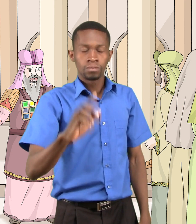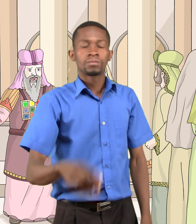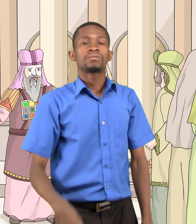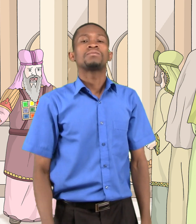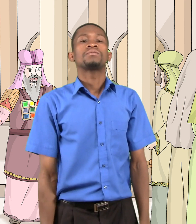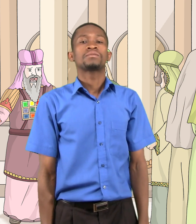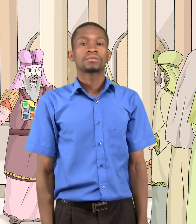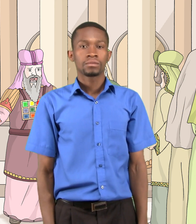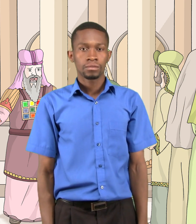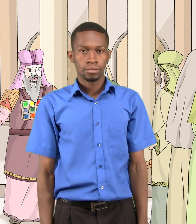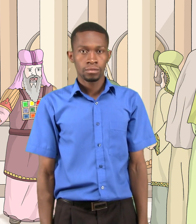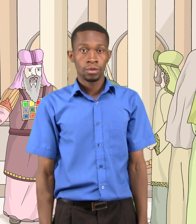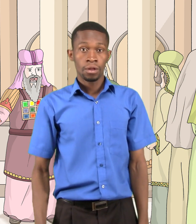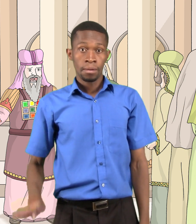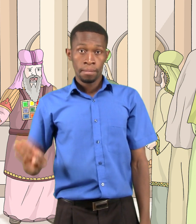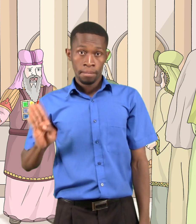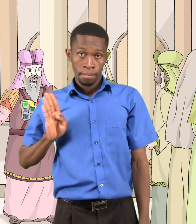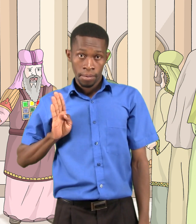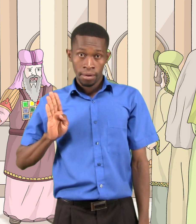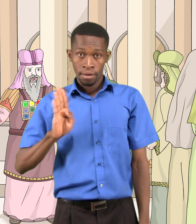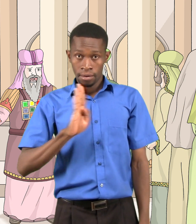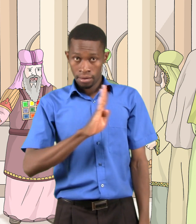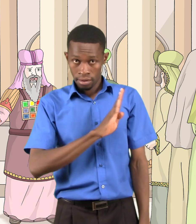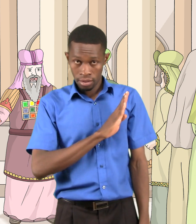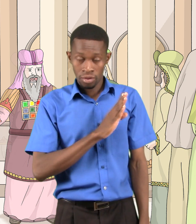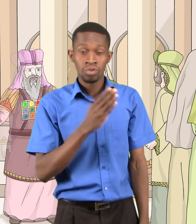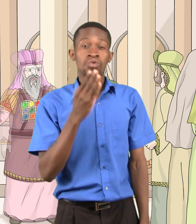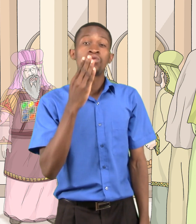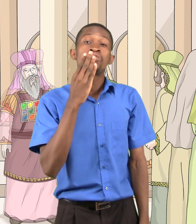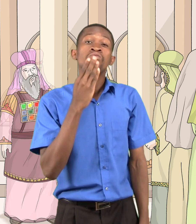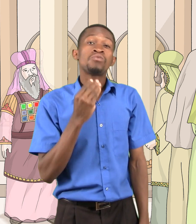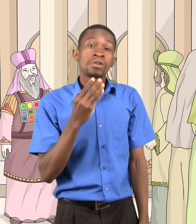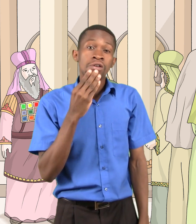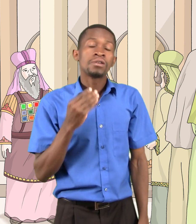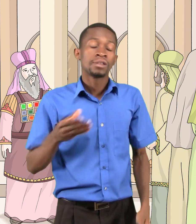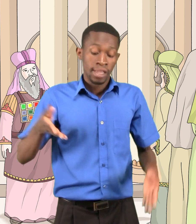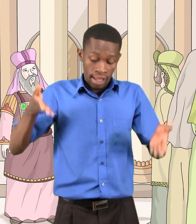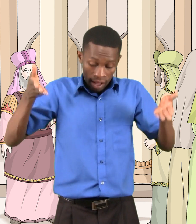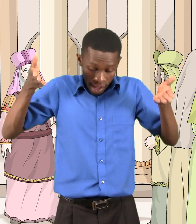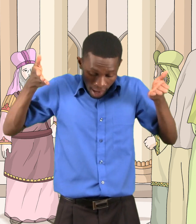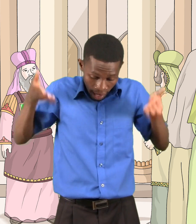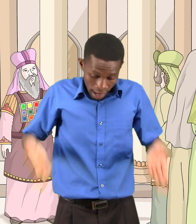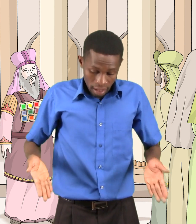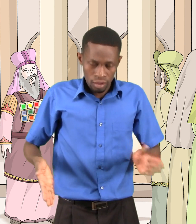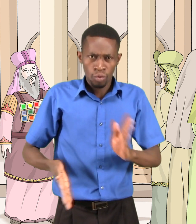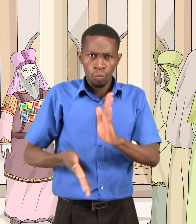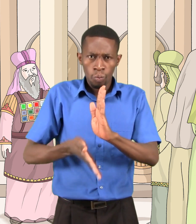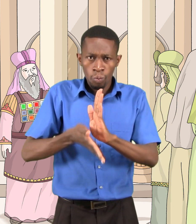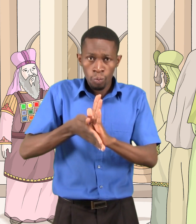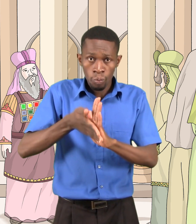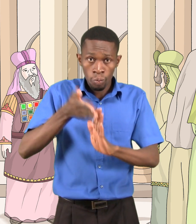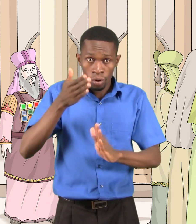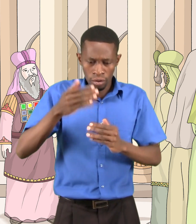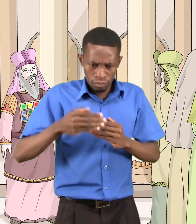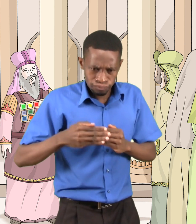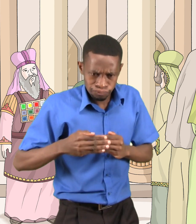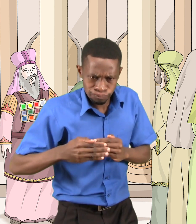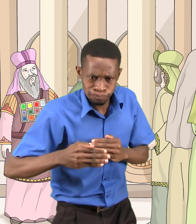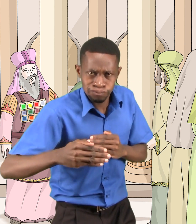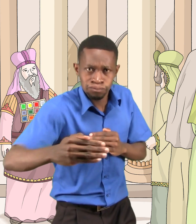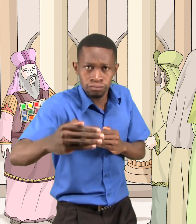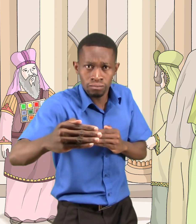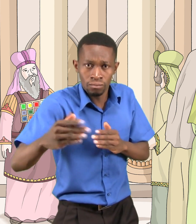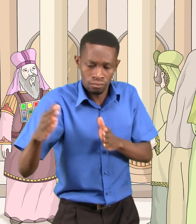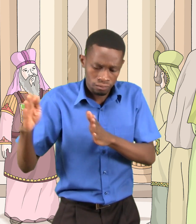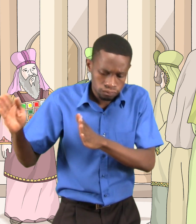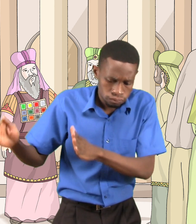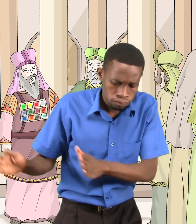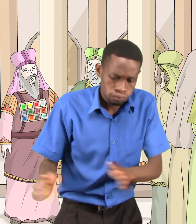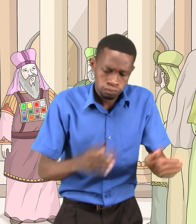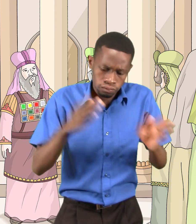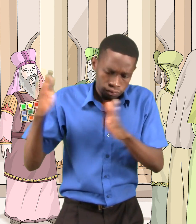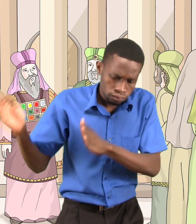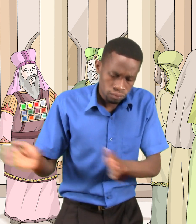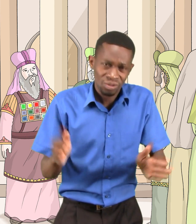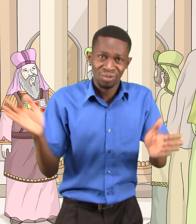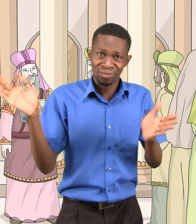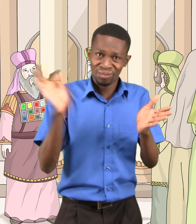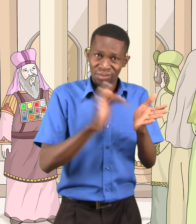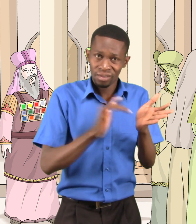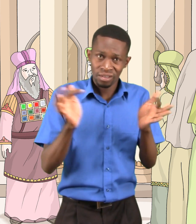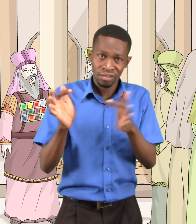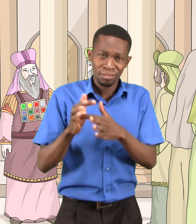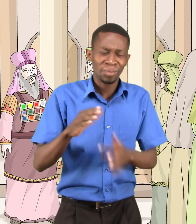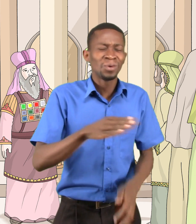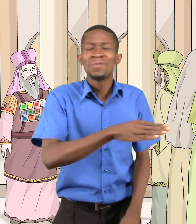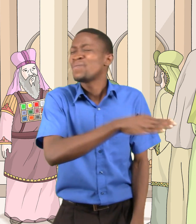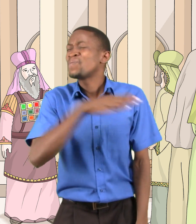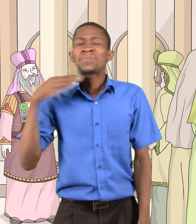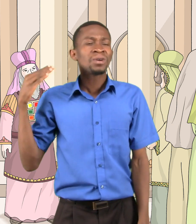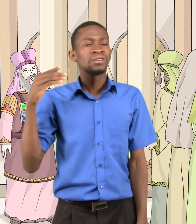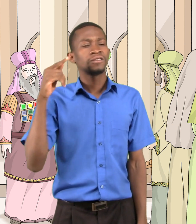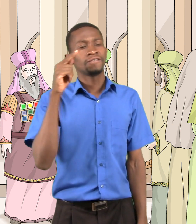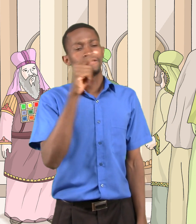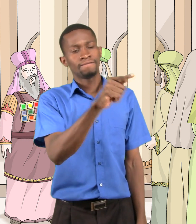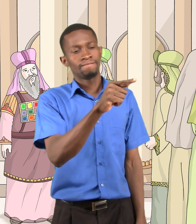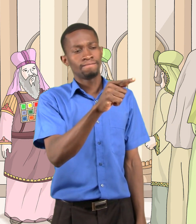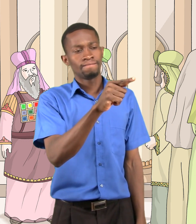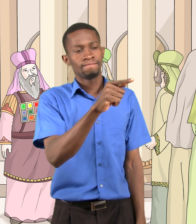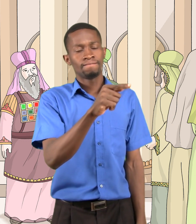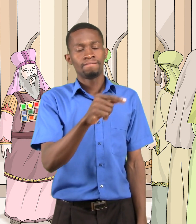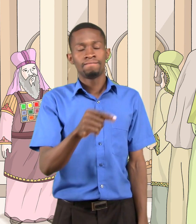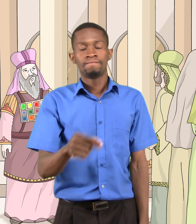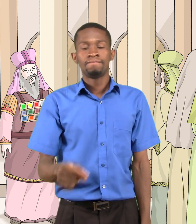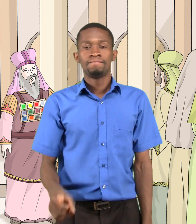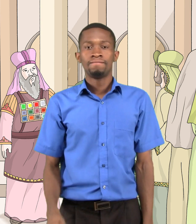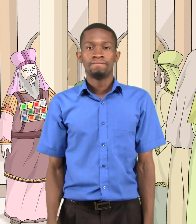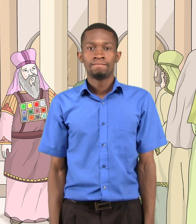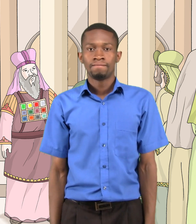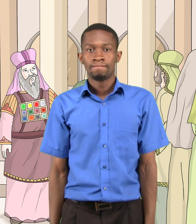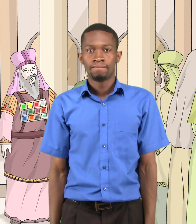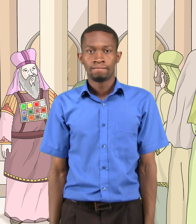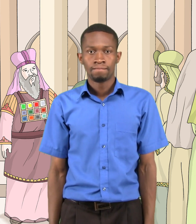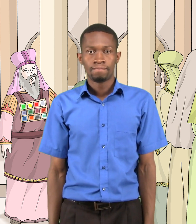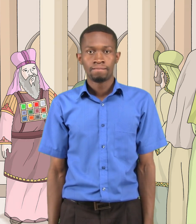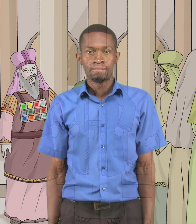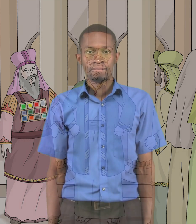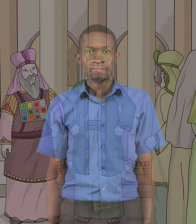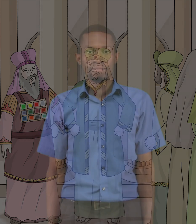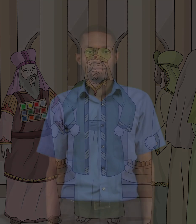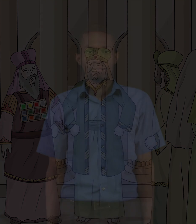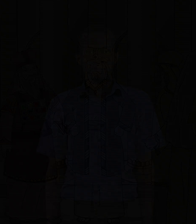So from that day on they plotted to kill Him.